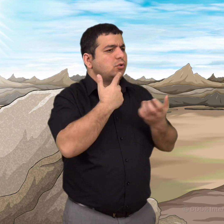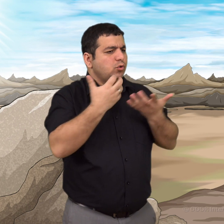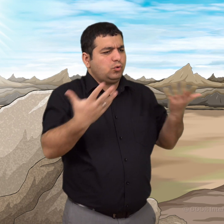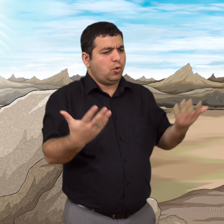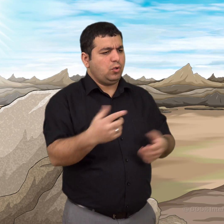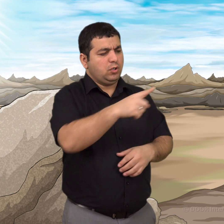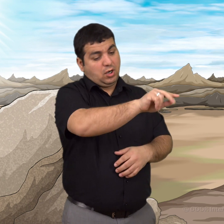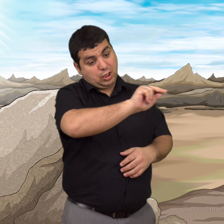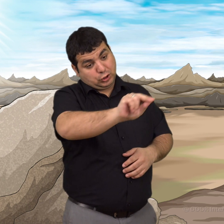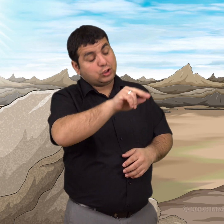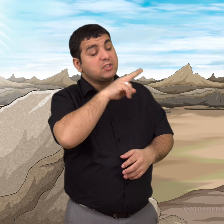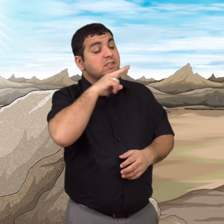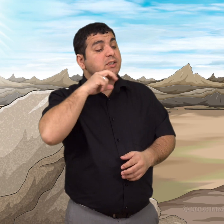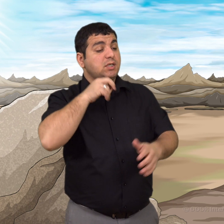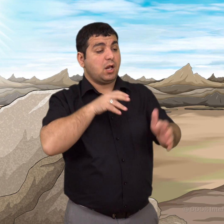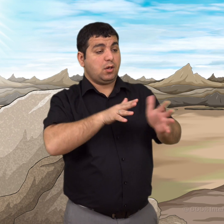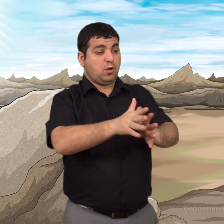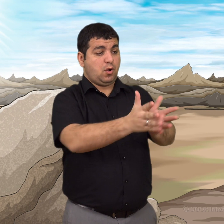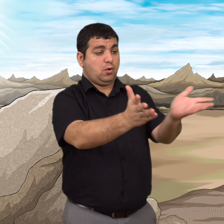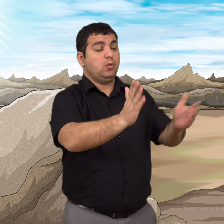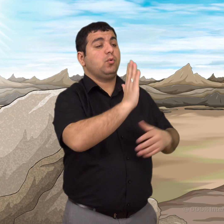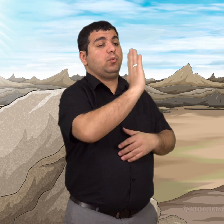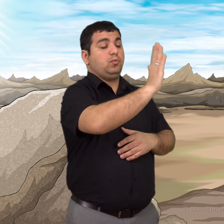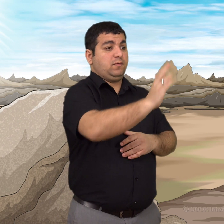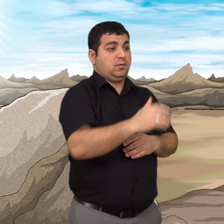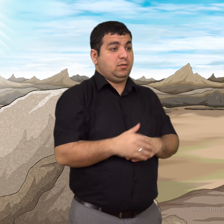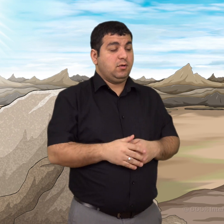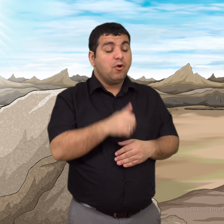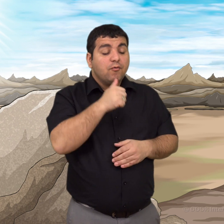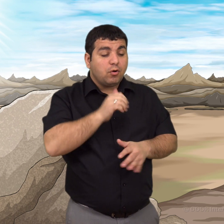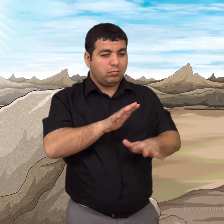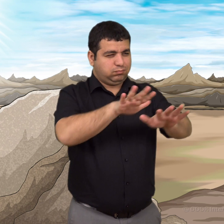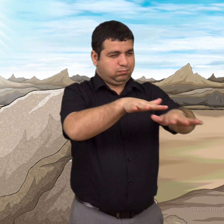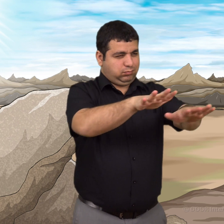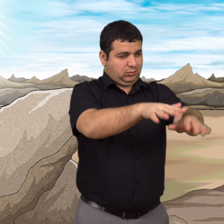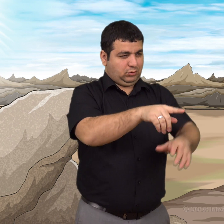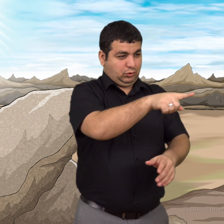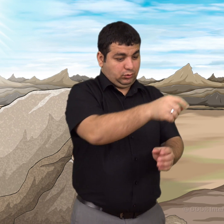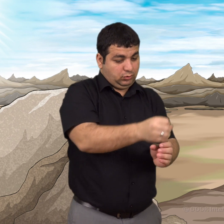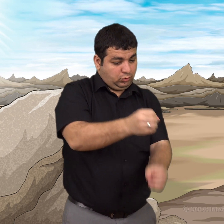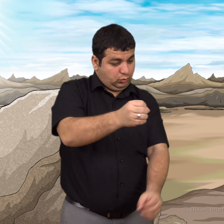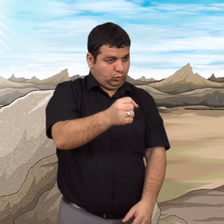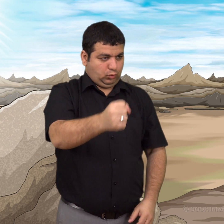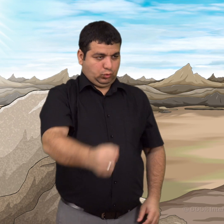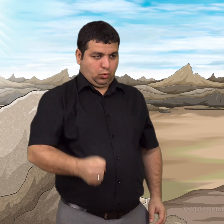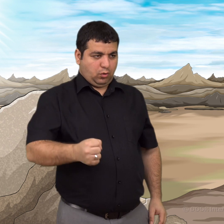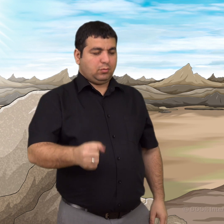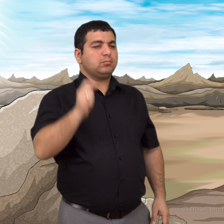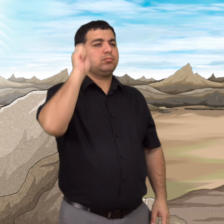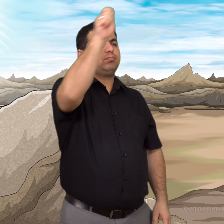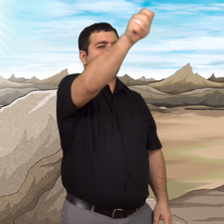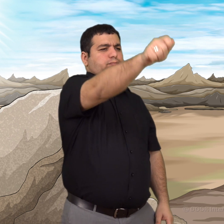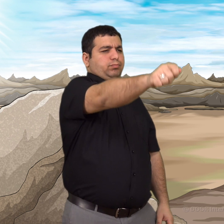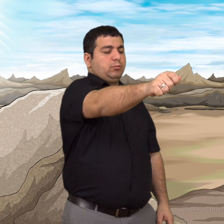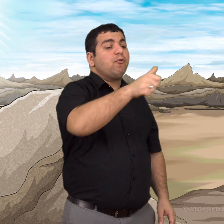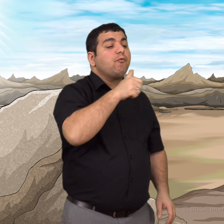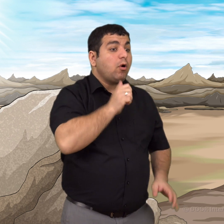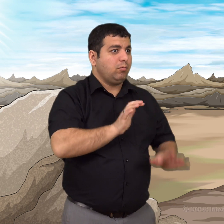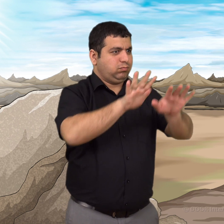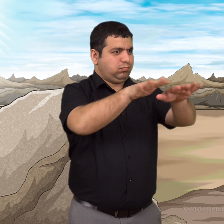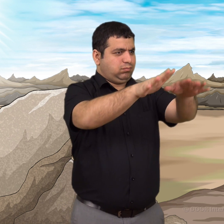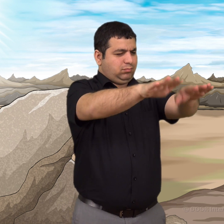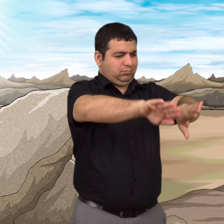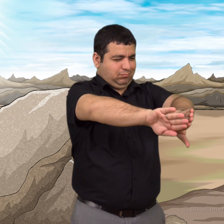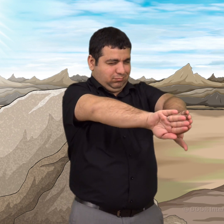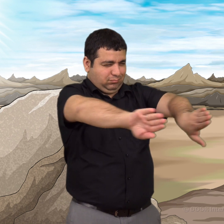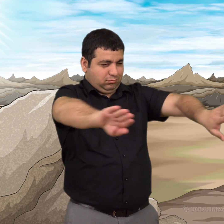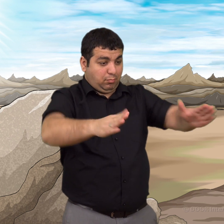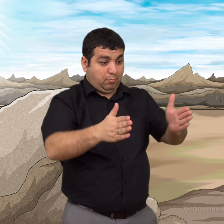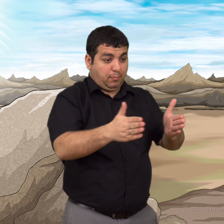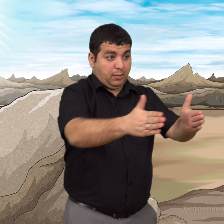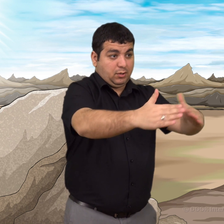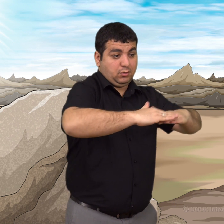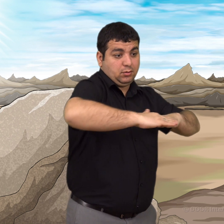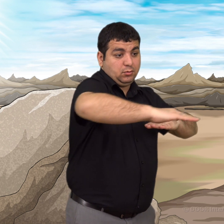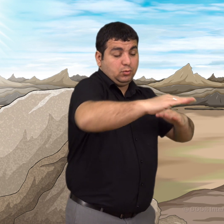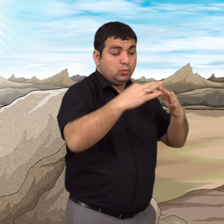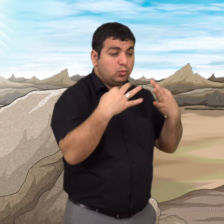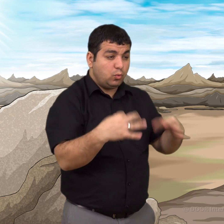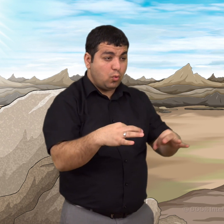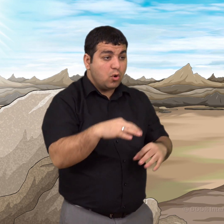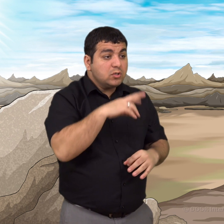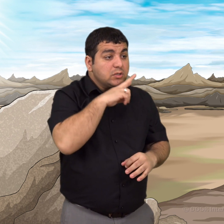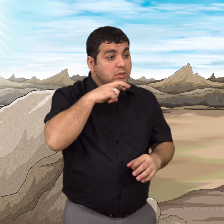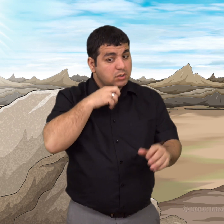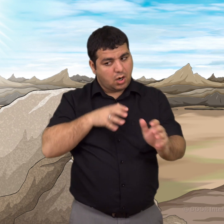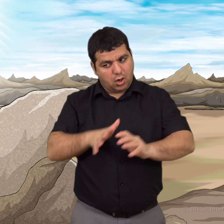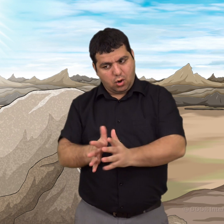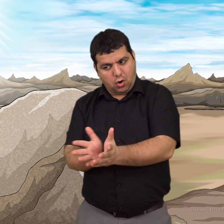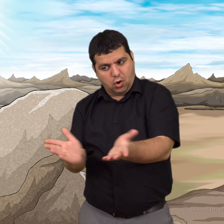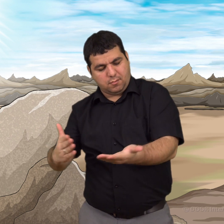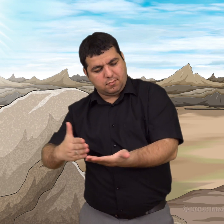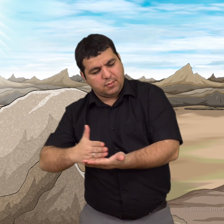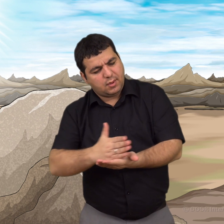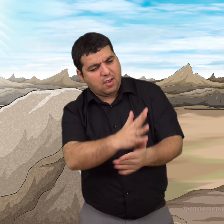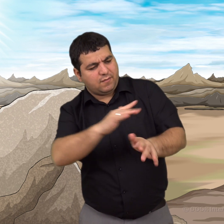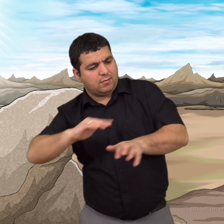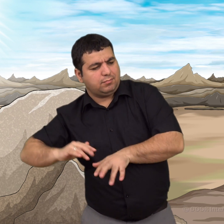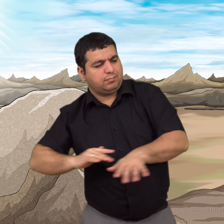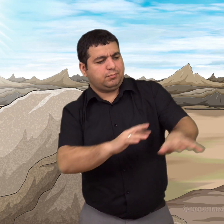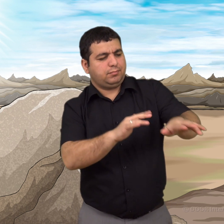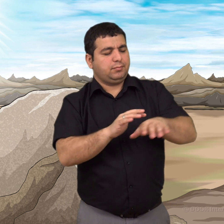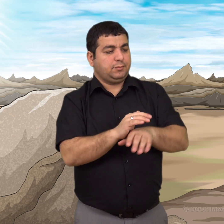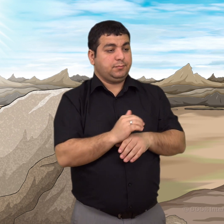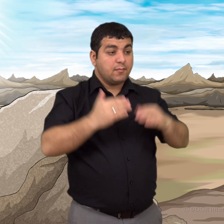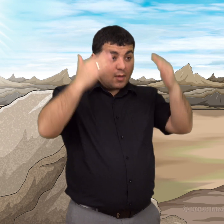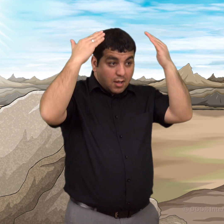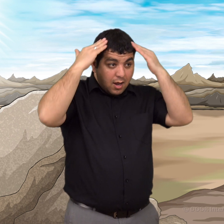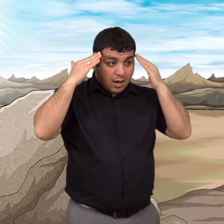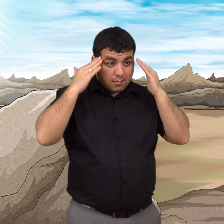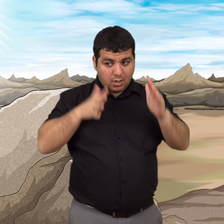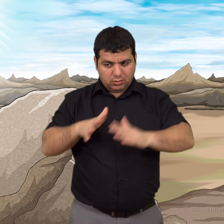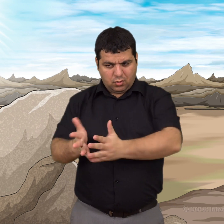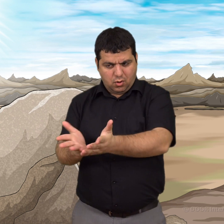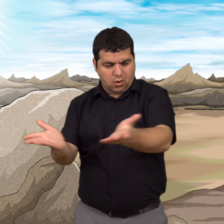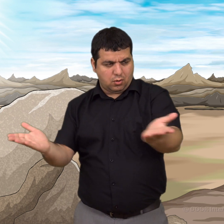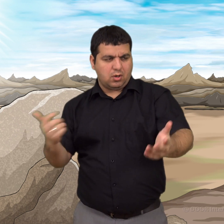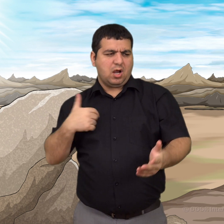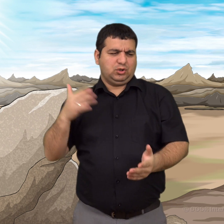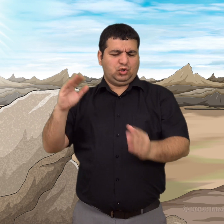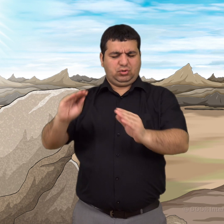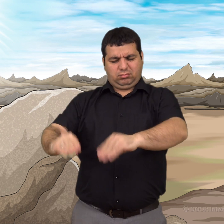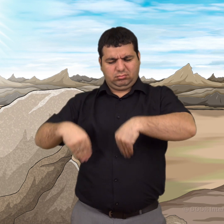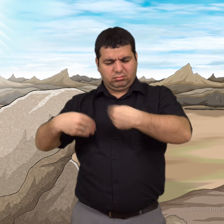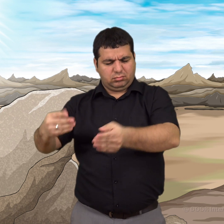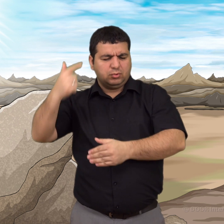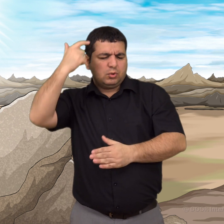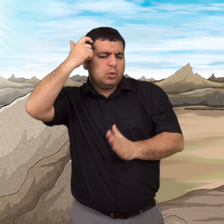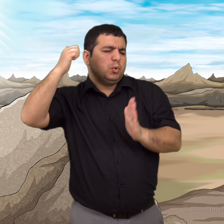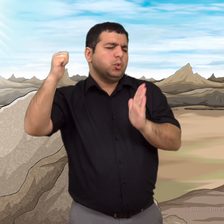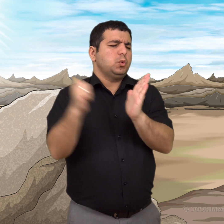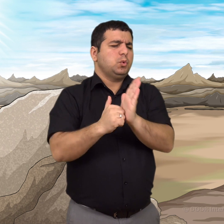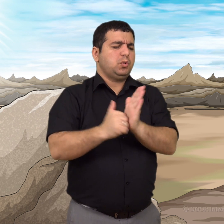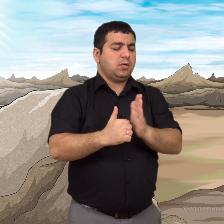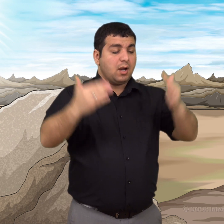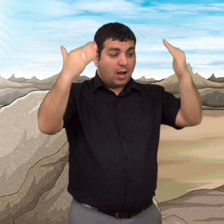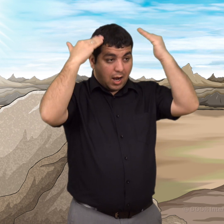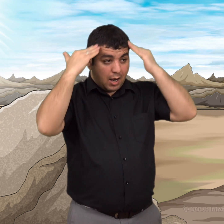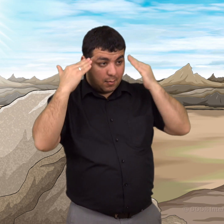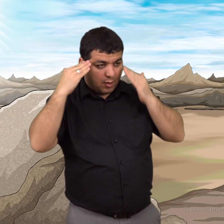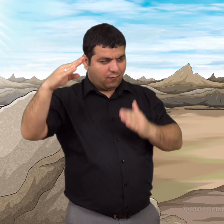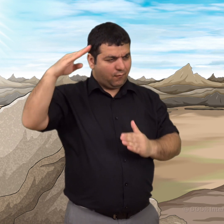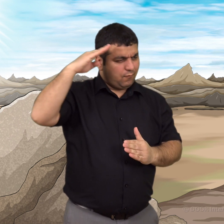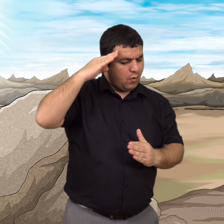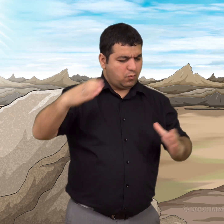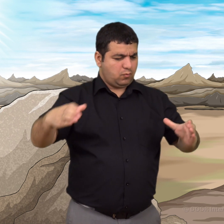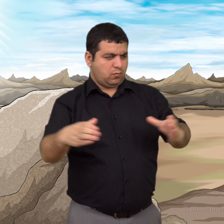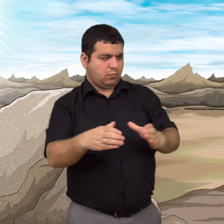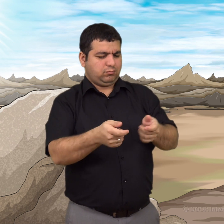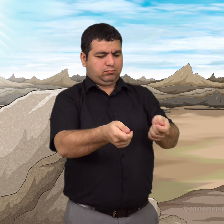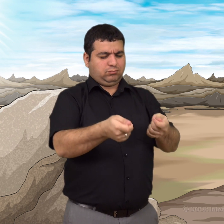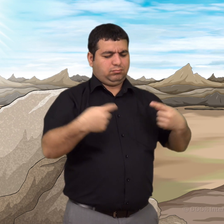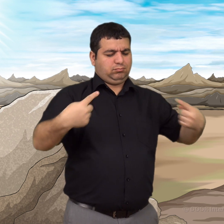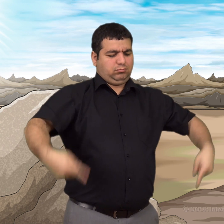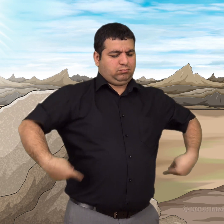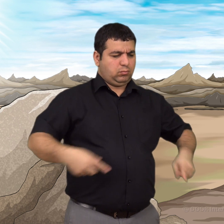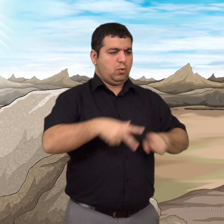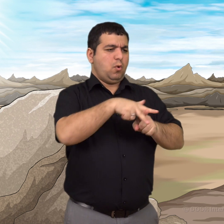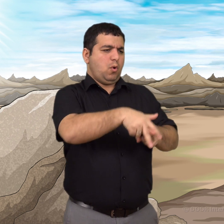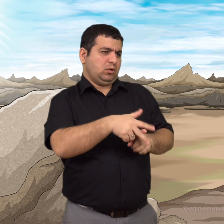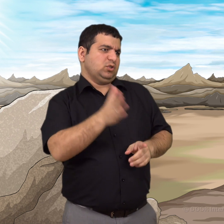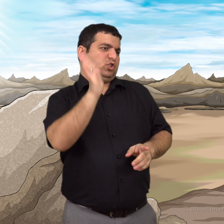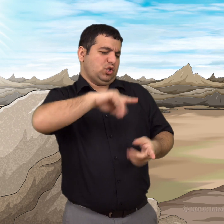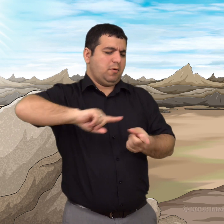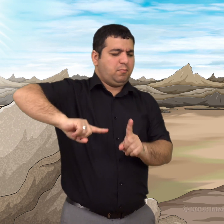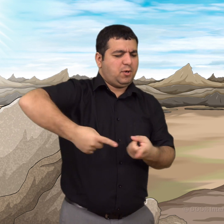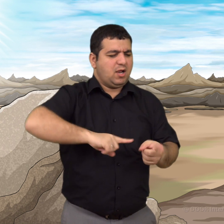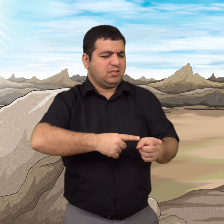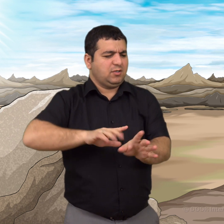And as for you, lift up your staff and stretch out your hand over the sea and divide it, so that the Israelites can go through the sea on dry ground.